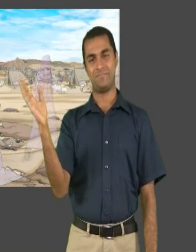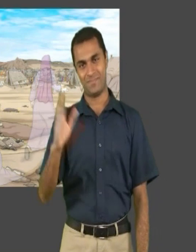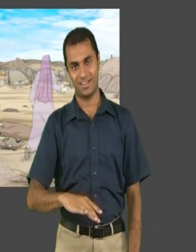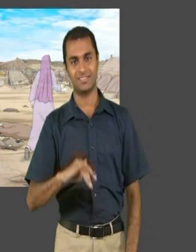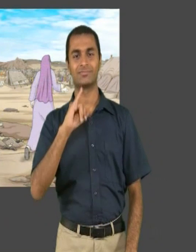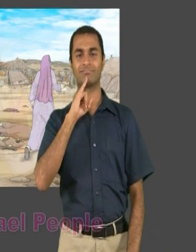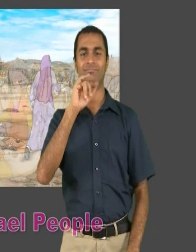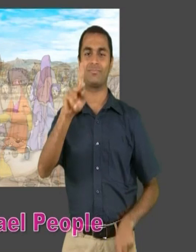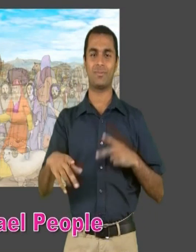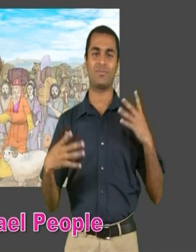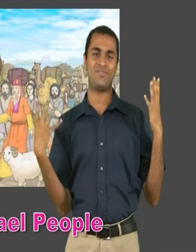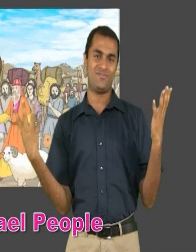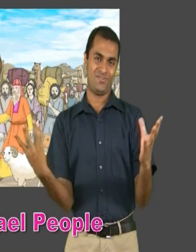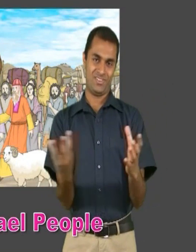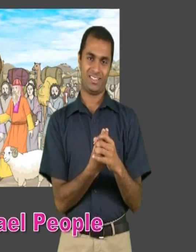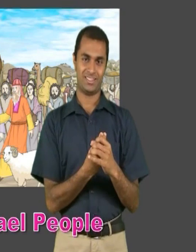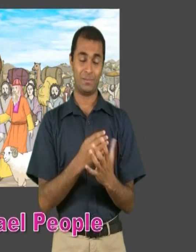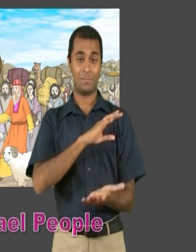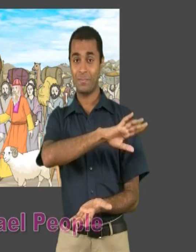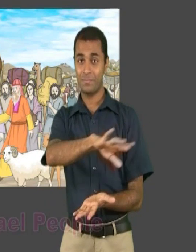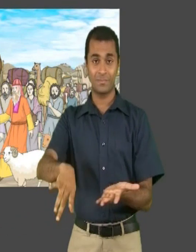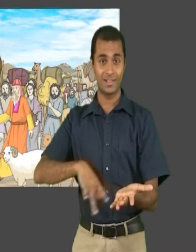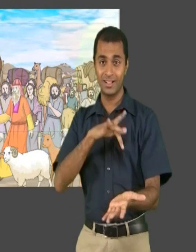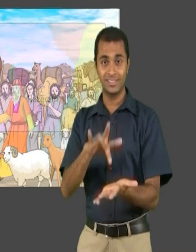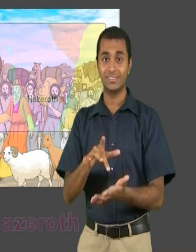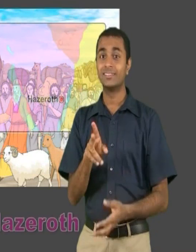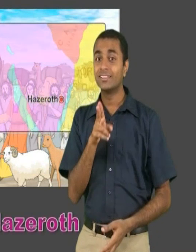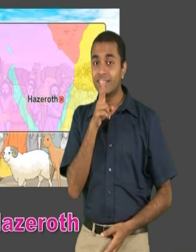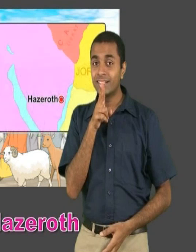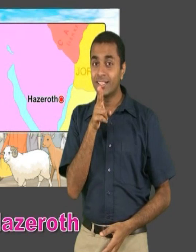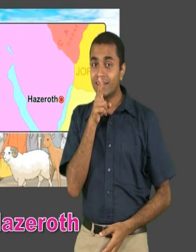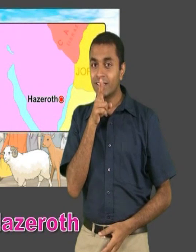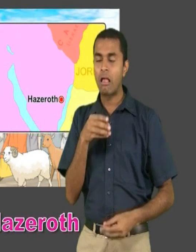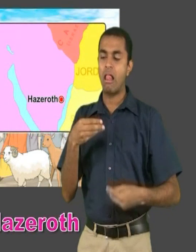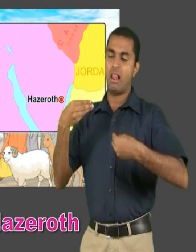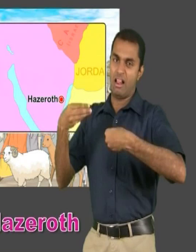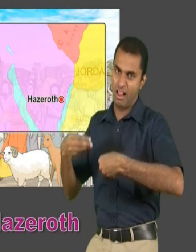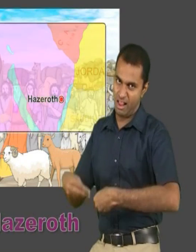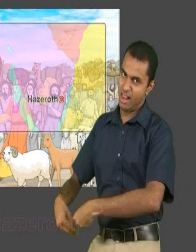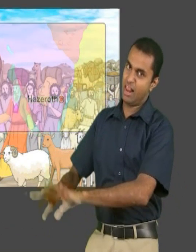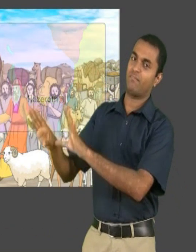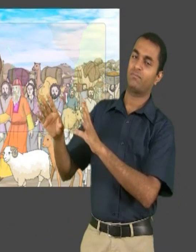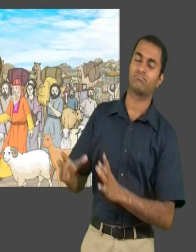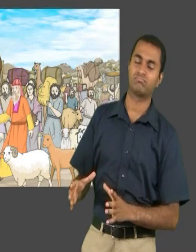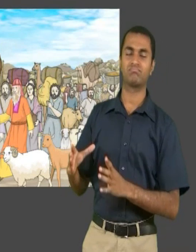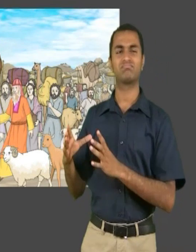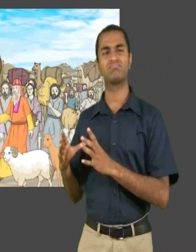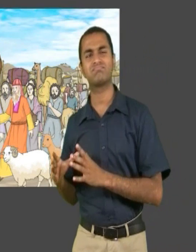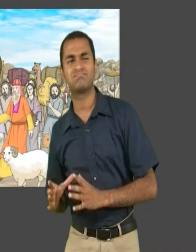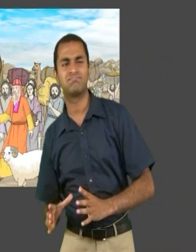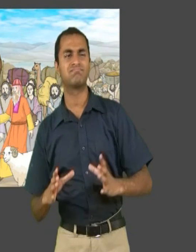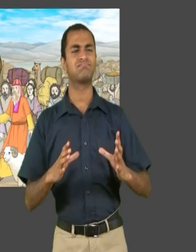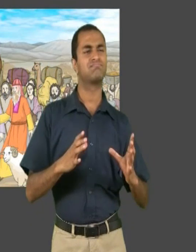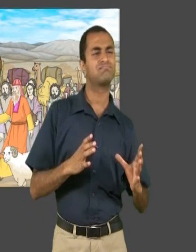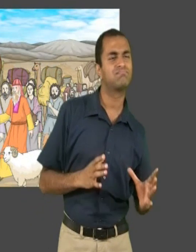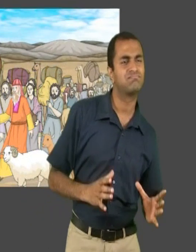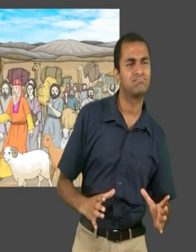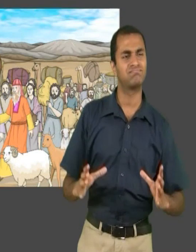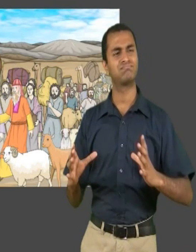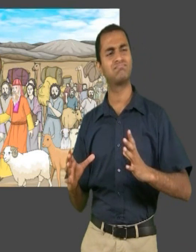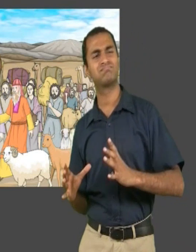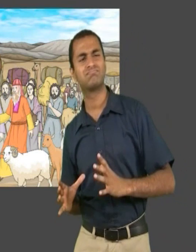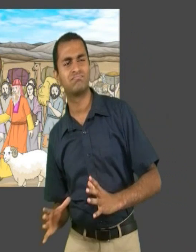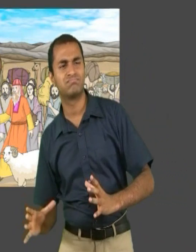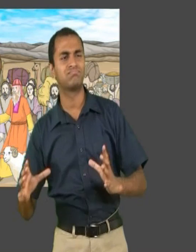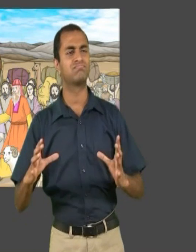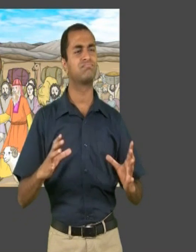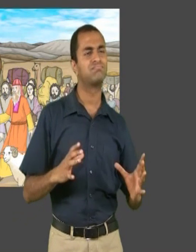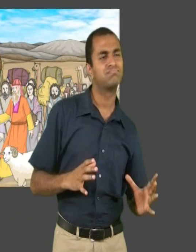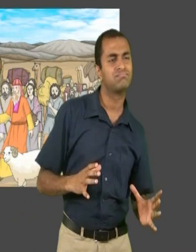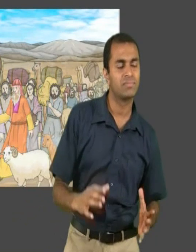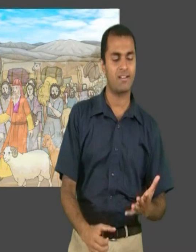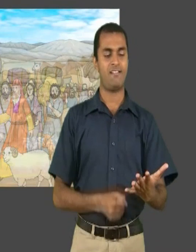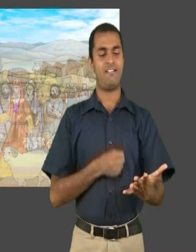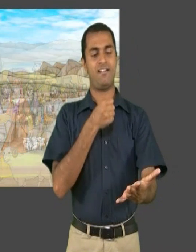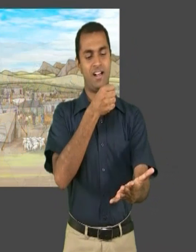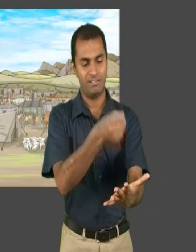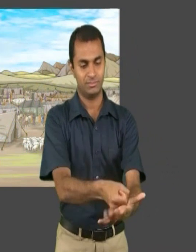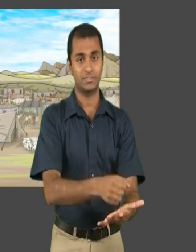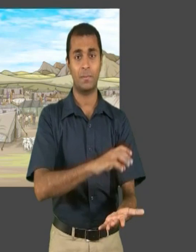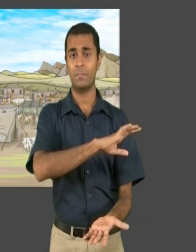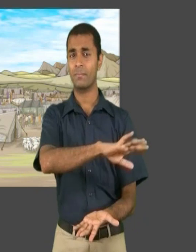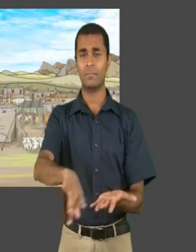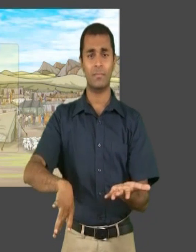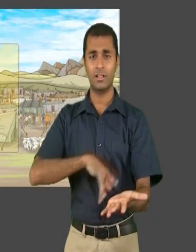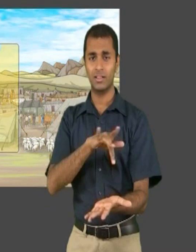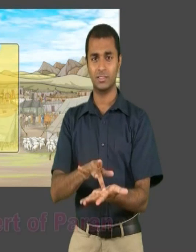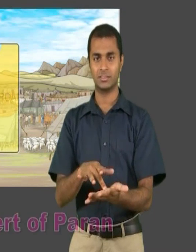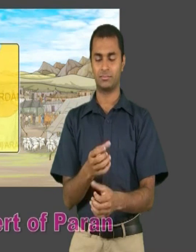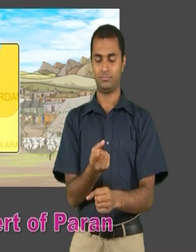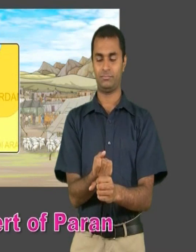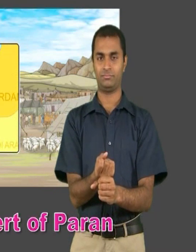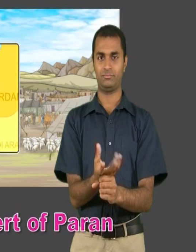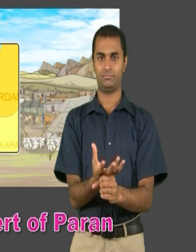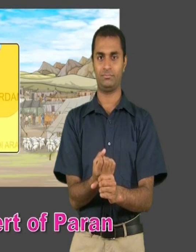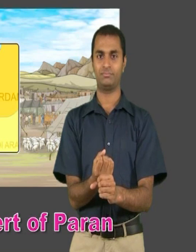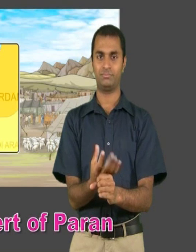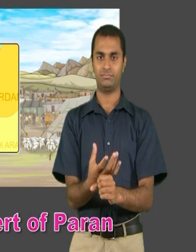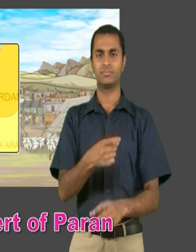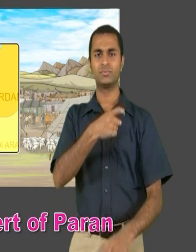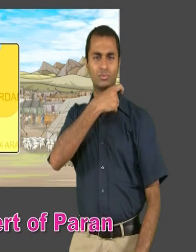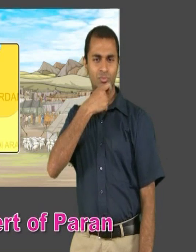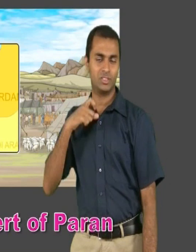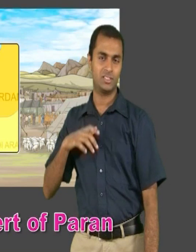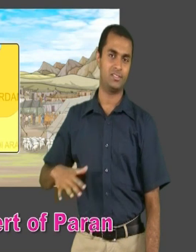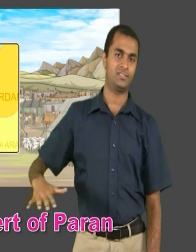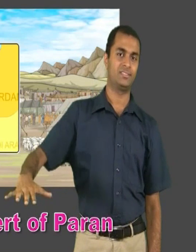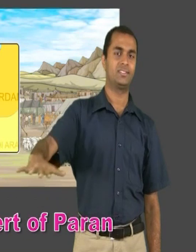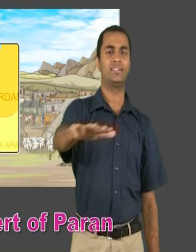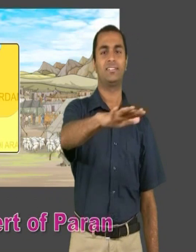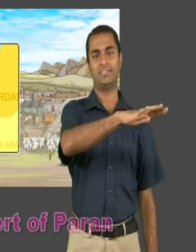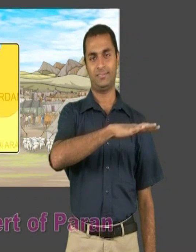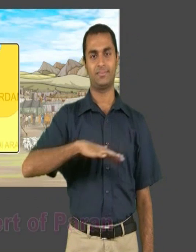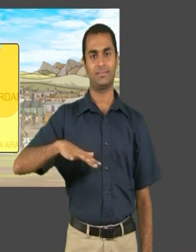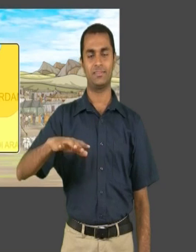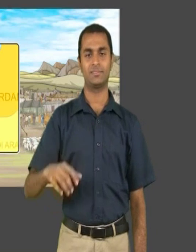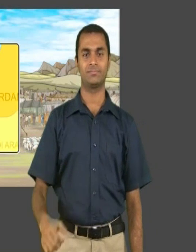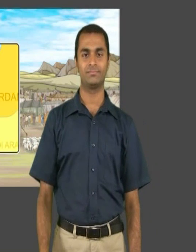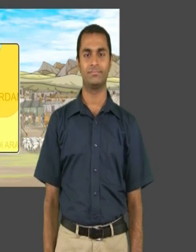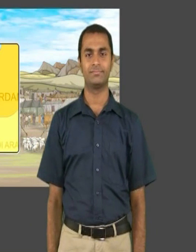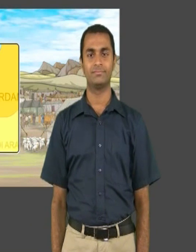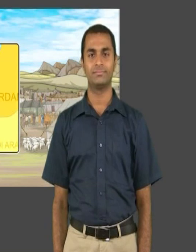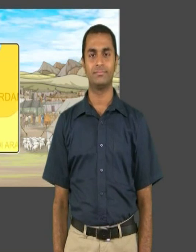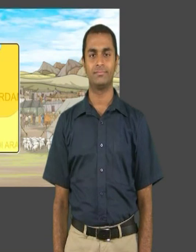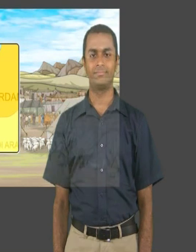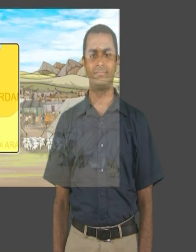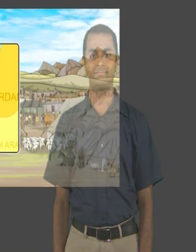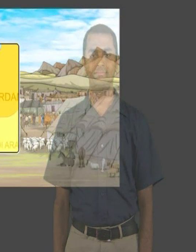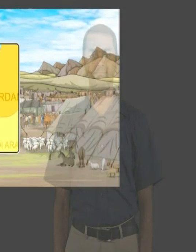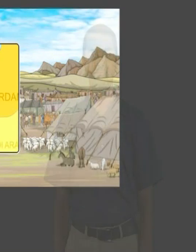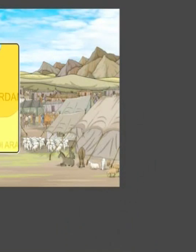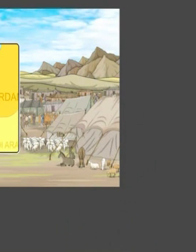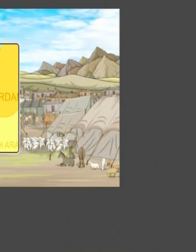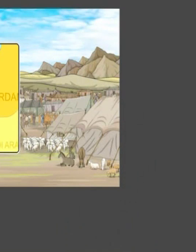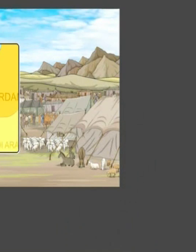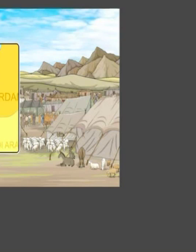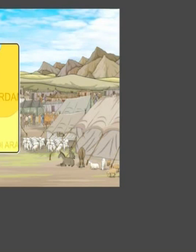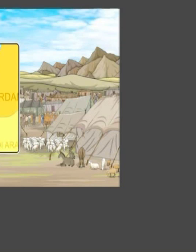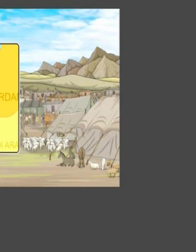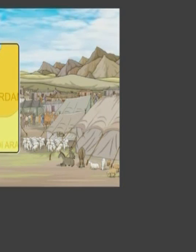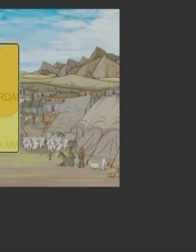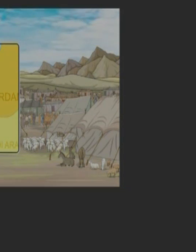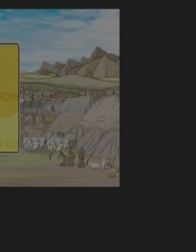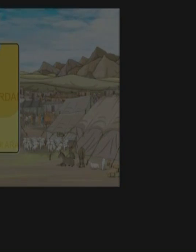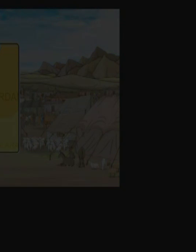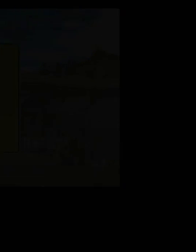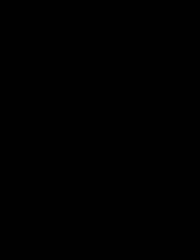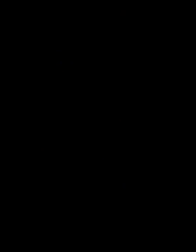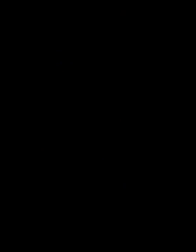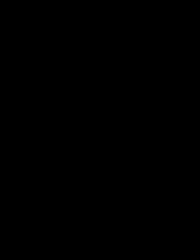After that, the people set out from Hazeroth and camped in the Wilderness of Paran.